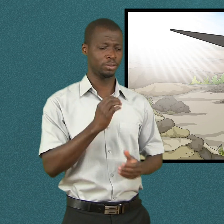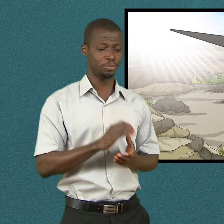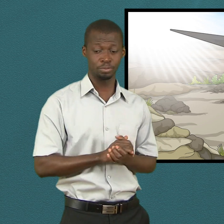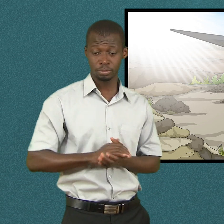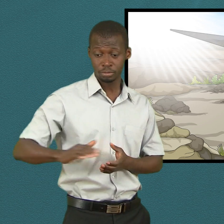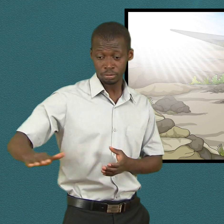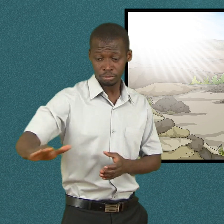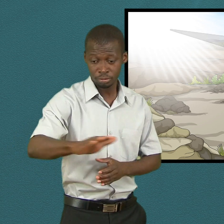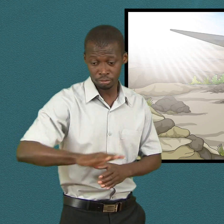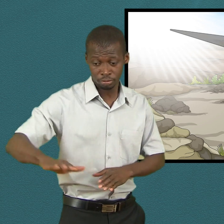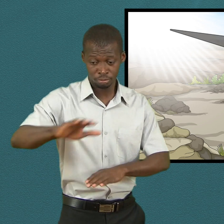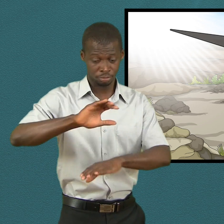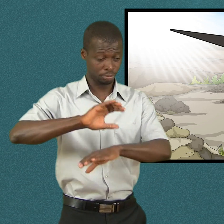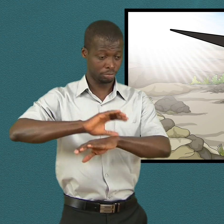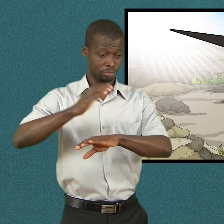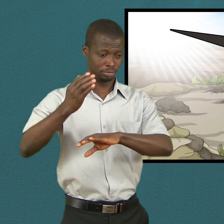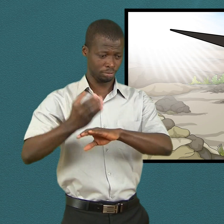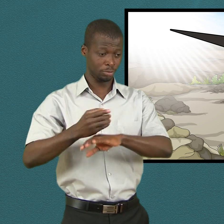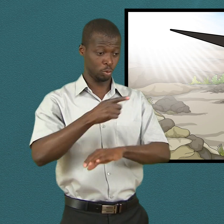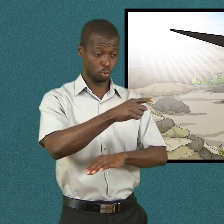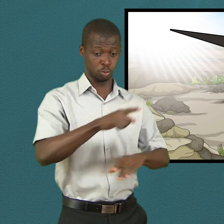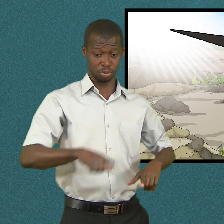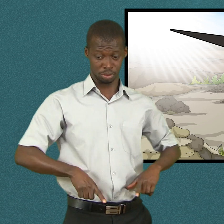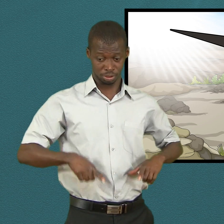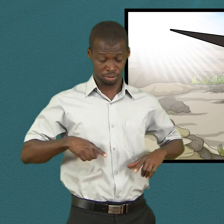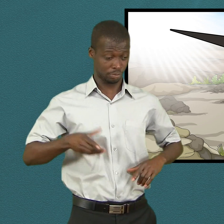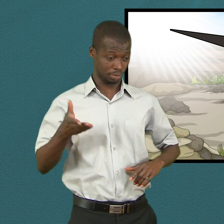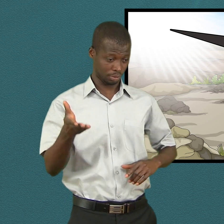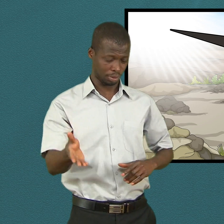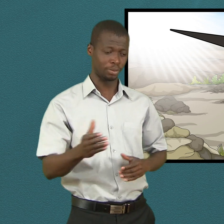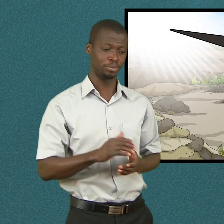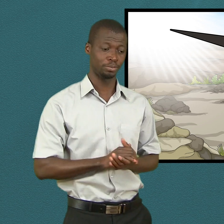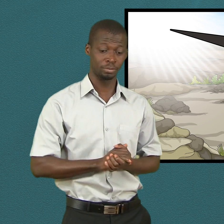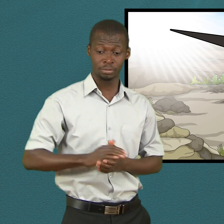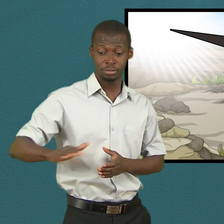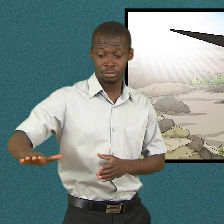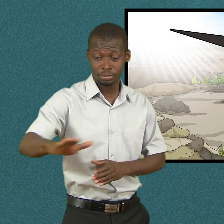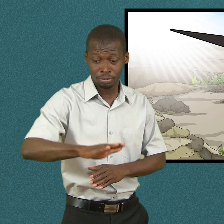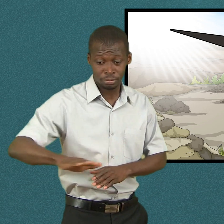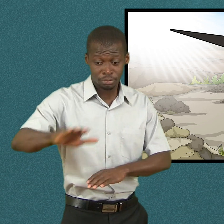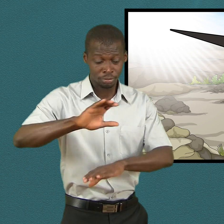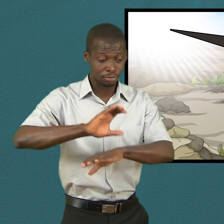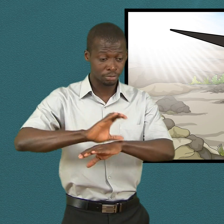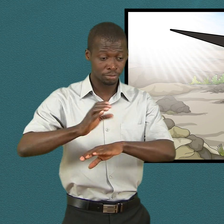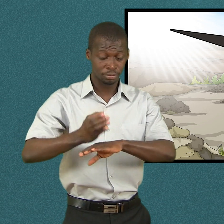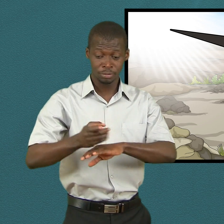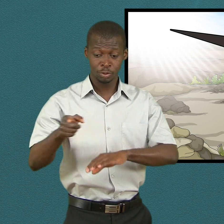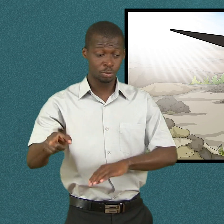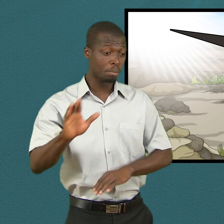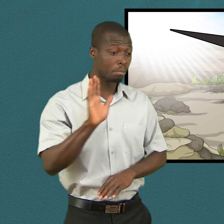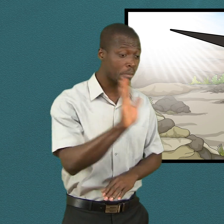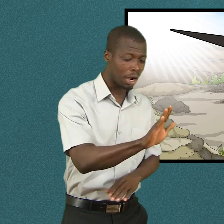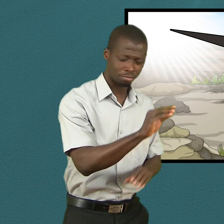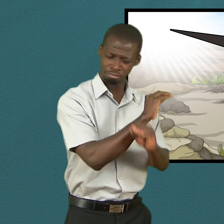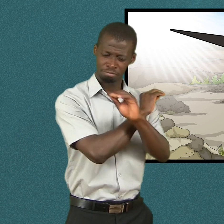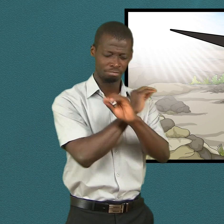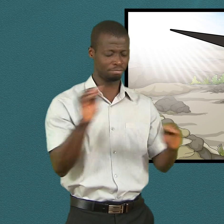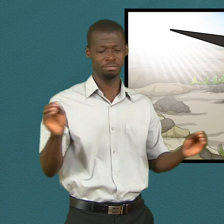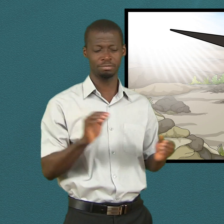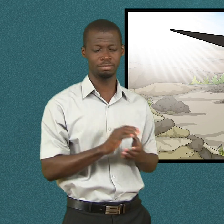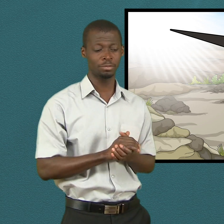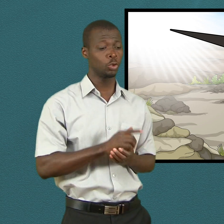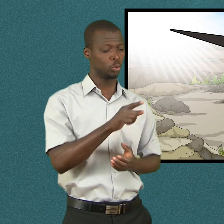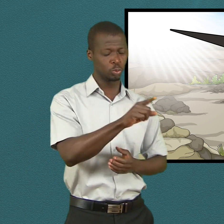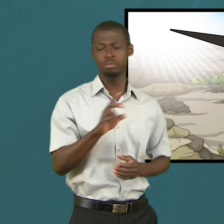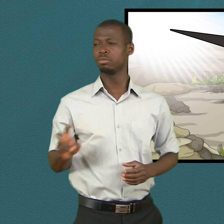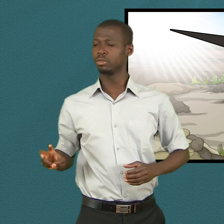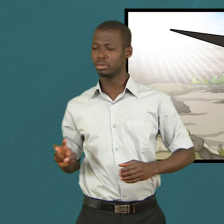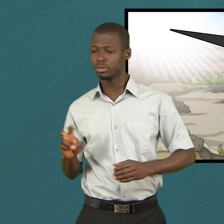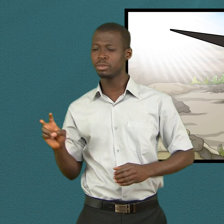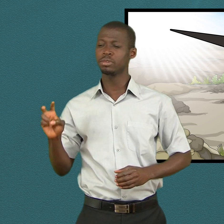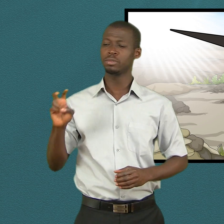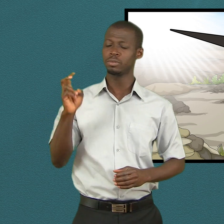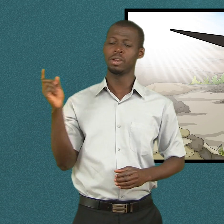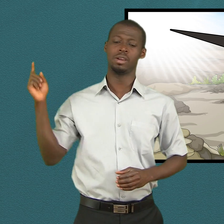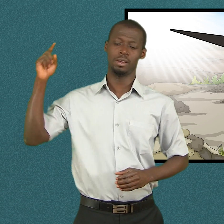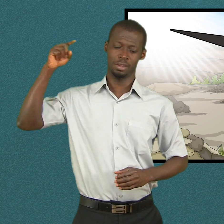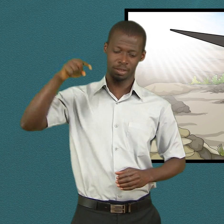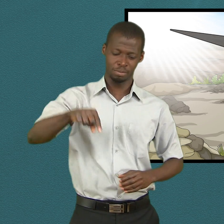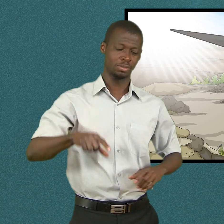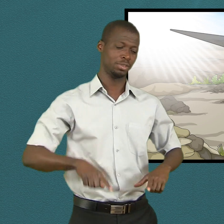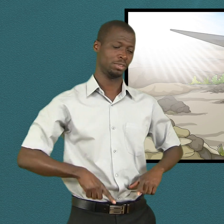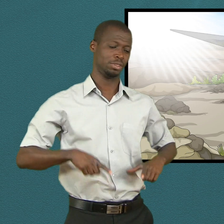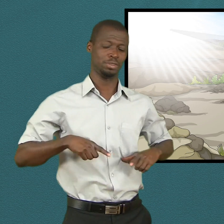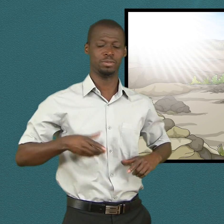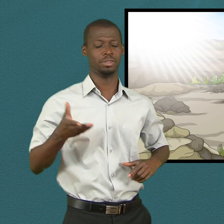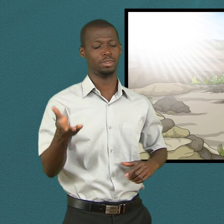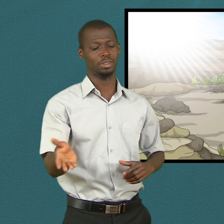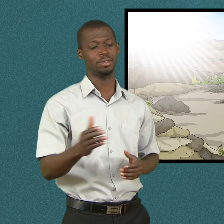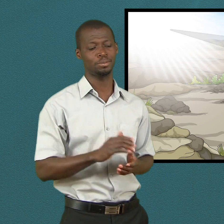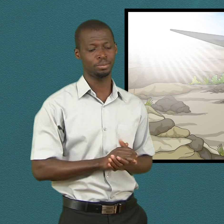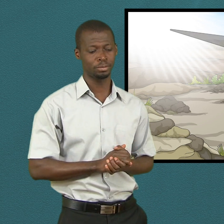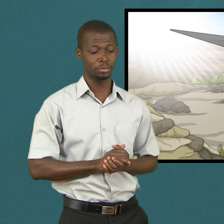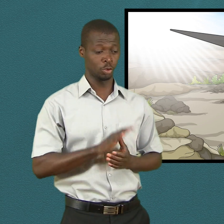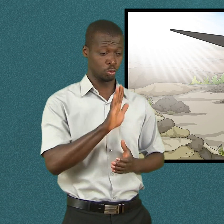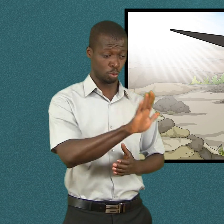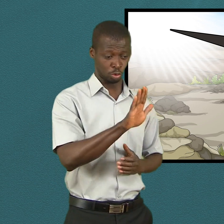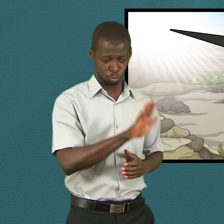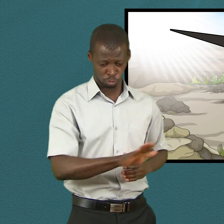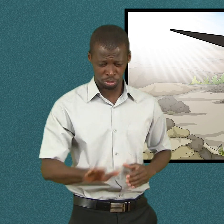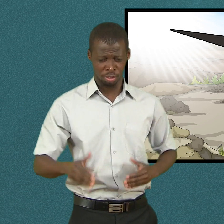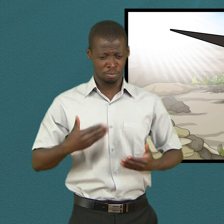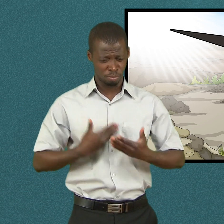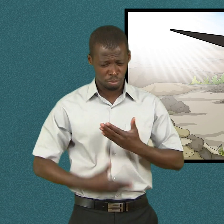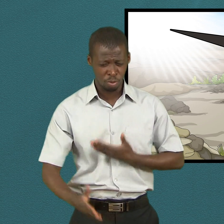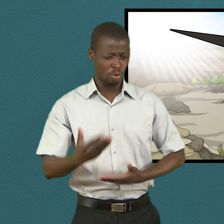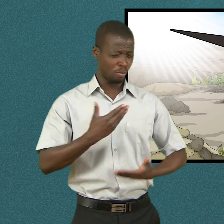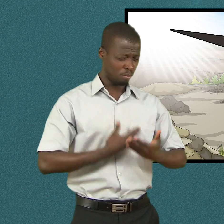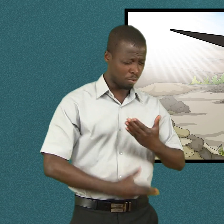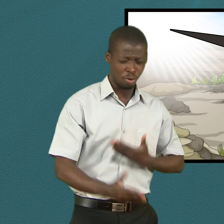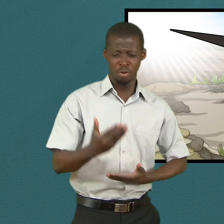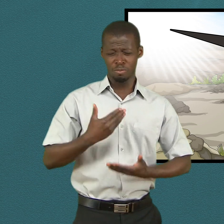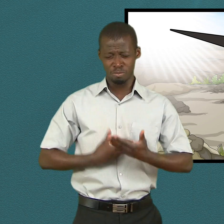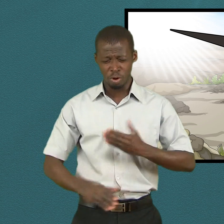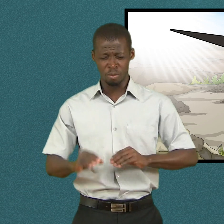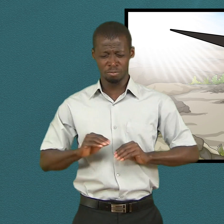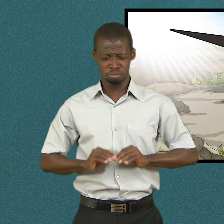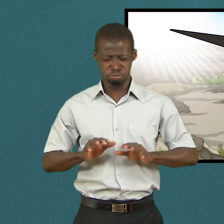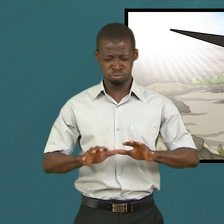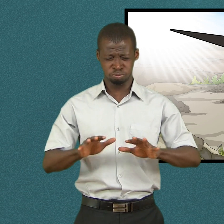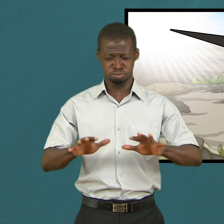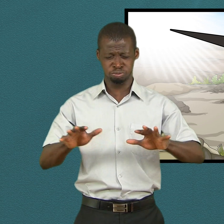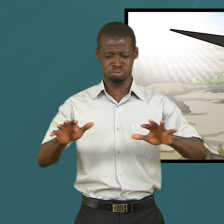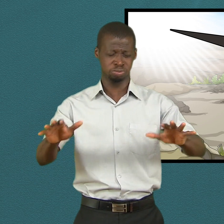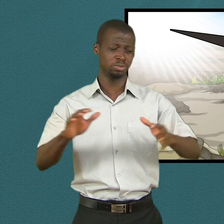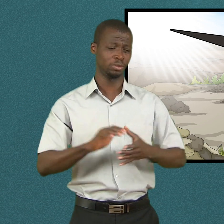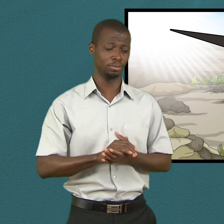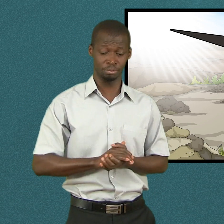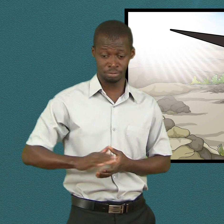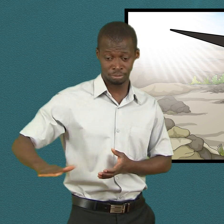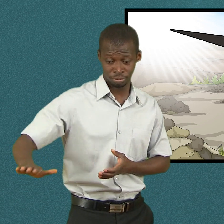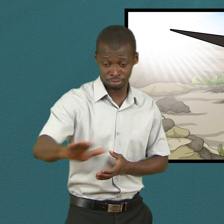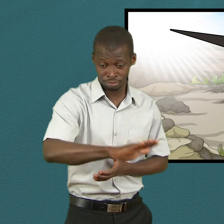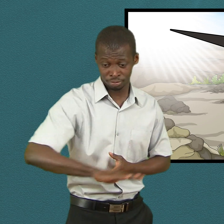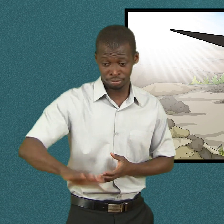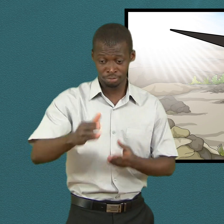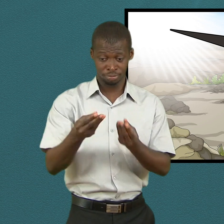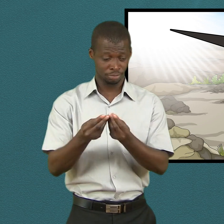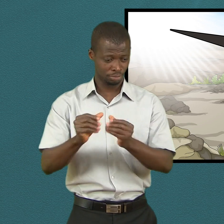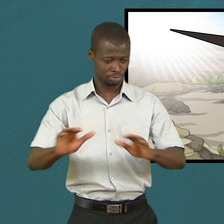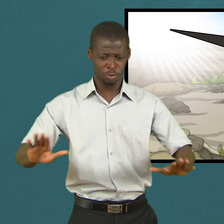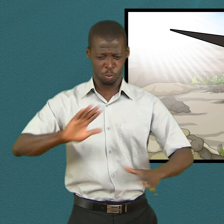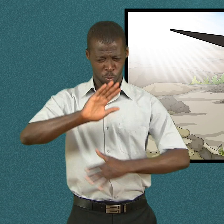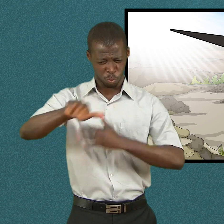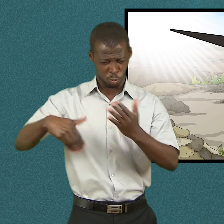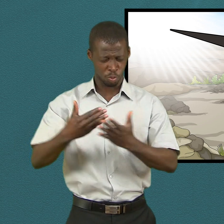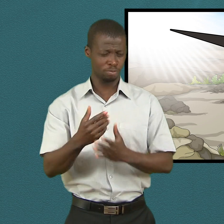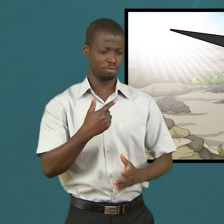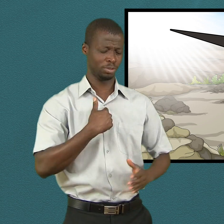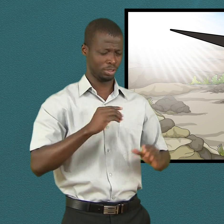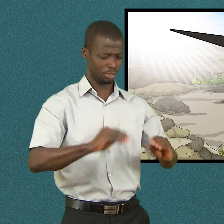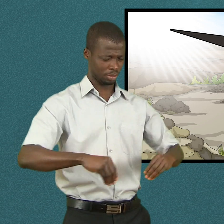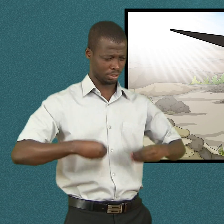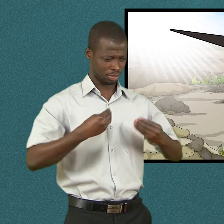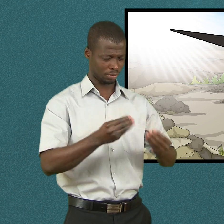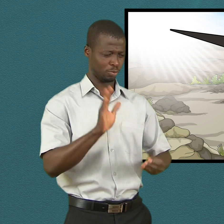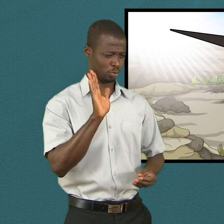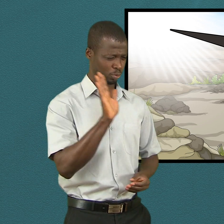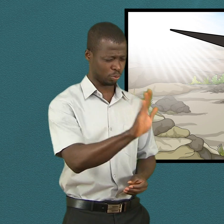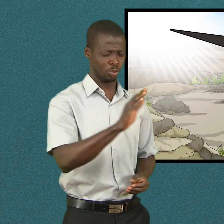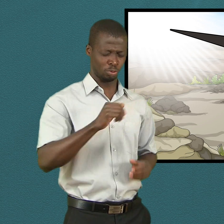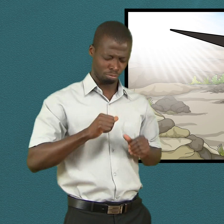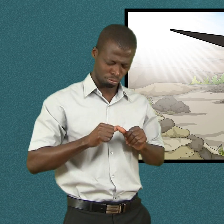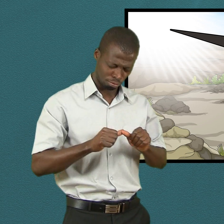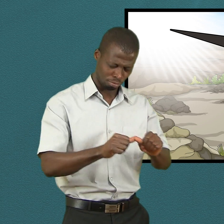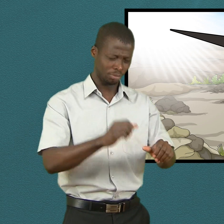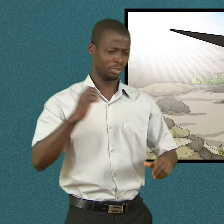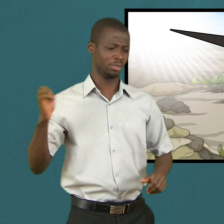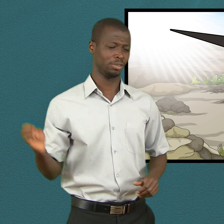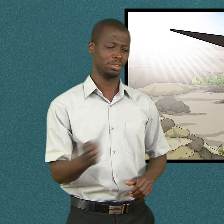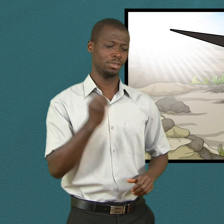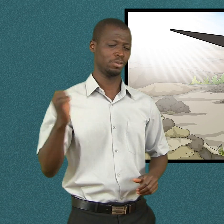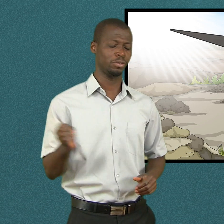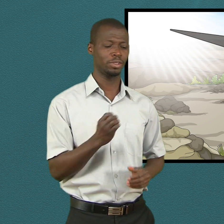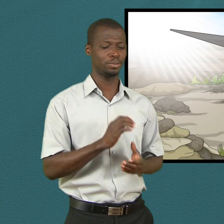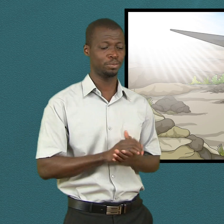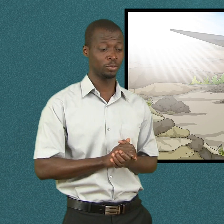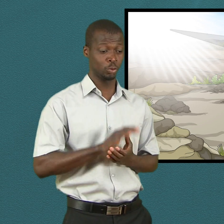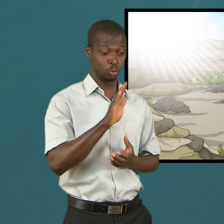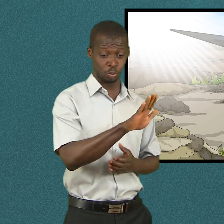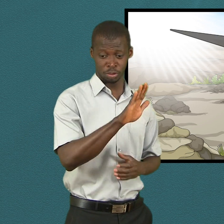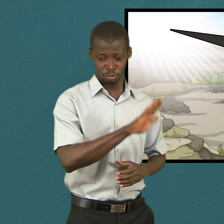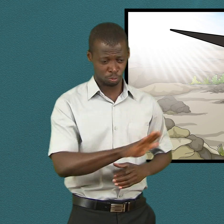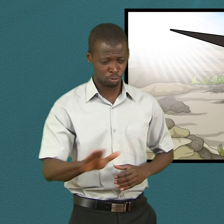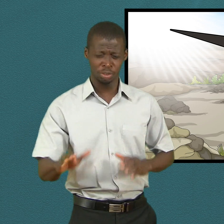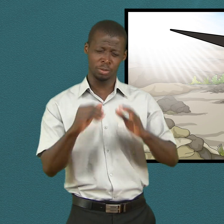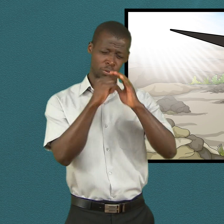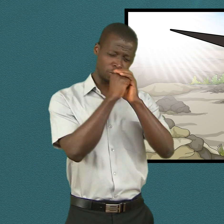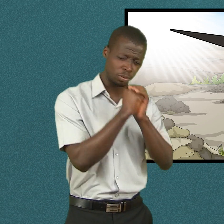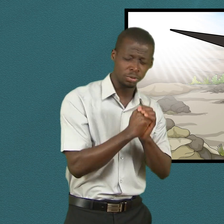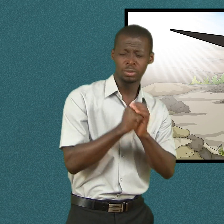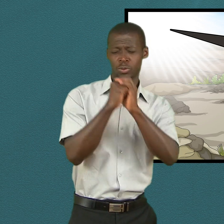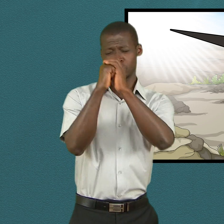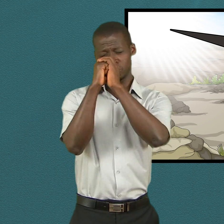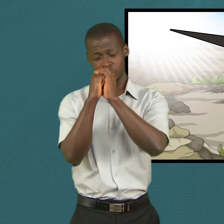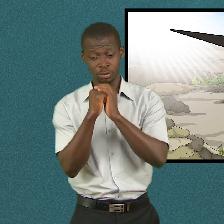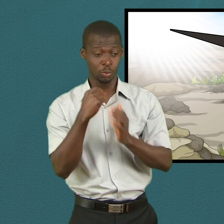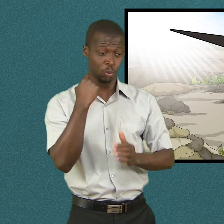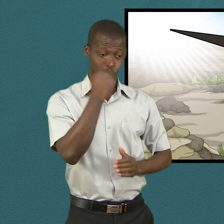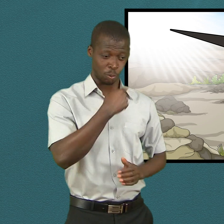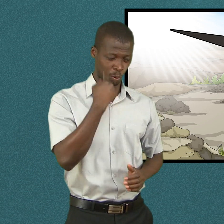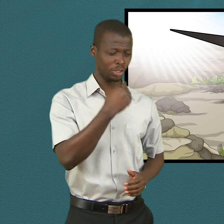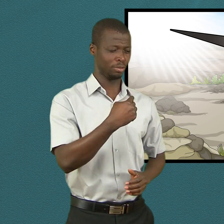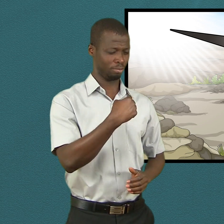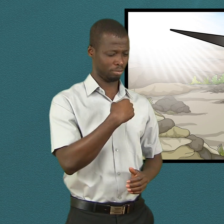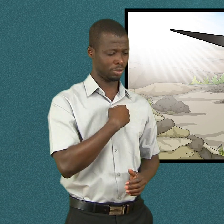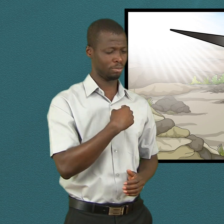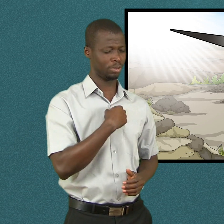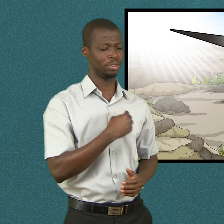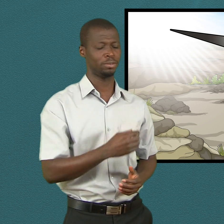And to you and your descendants I will give the land where you are residing—all the land of Canaan—as an eternal possession; and I will be their God.”